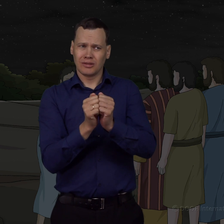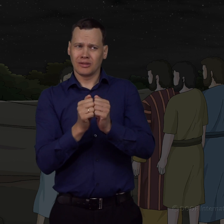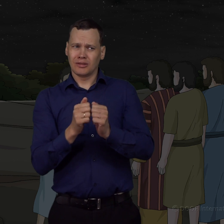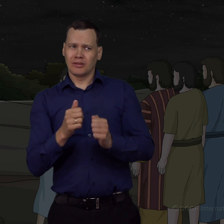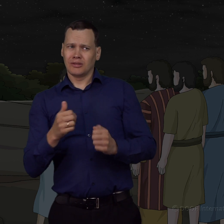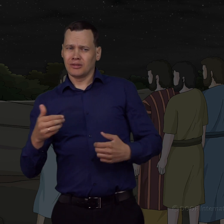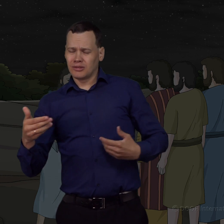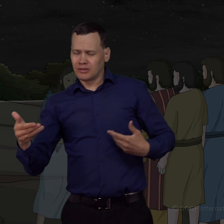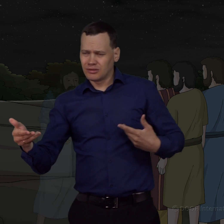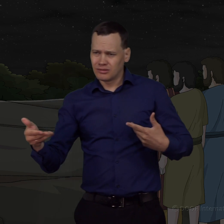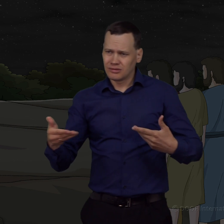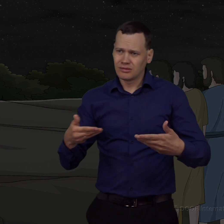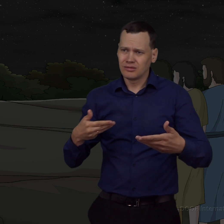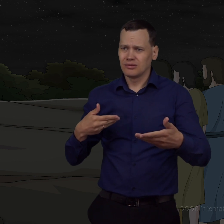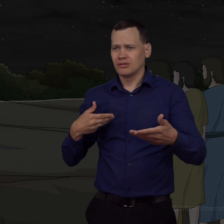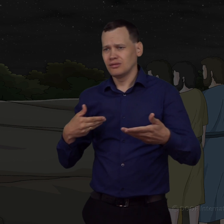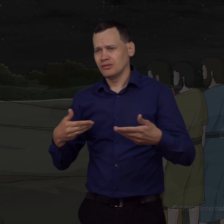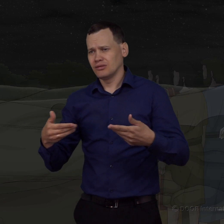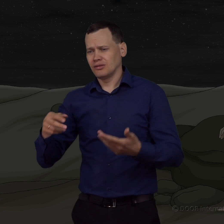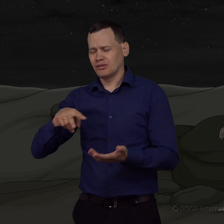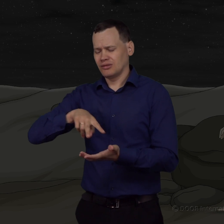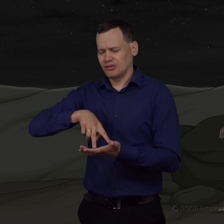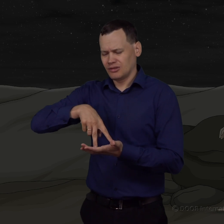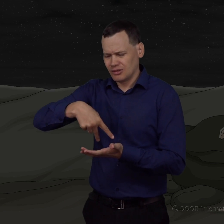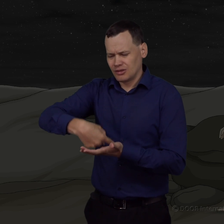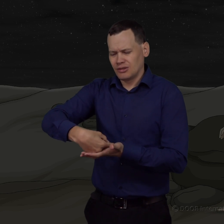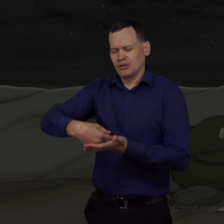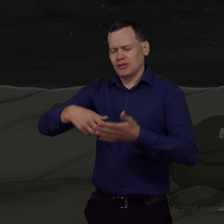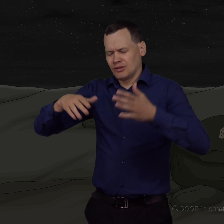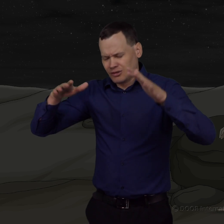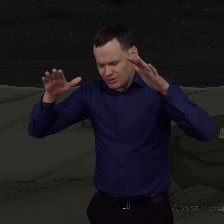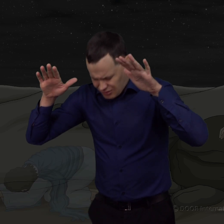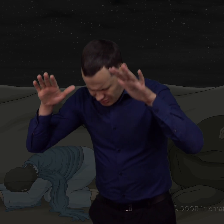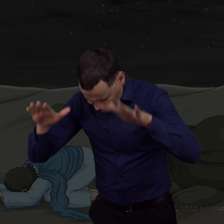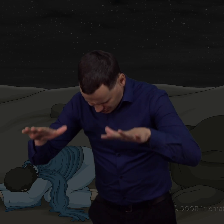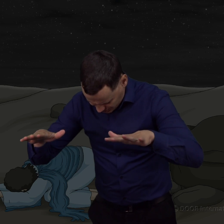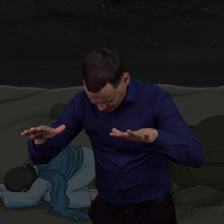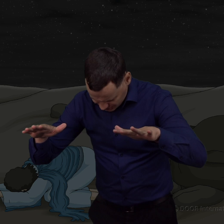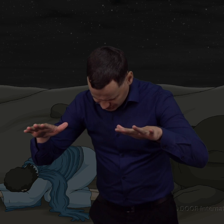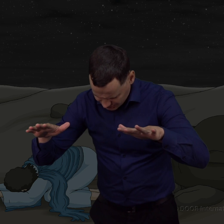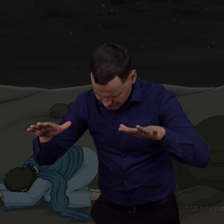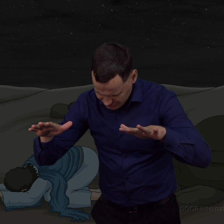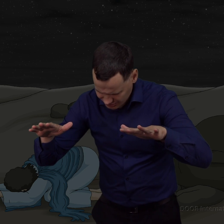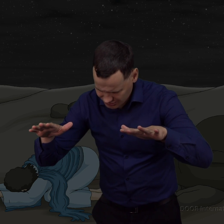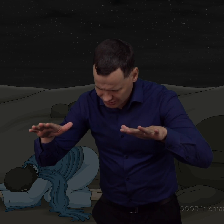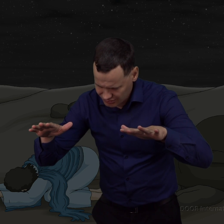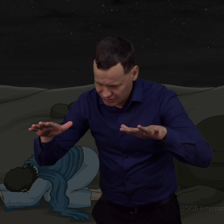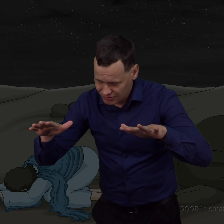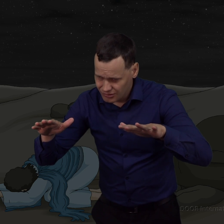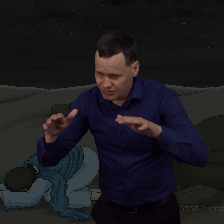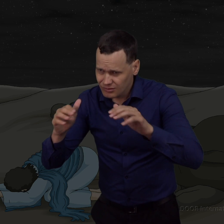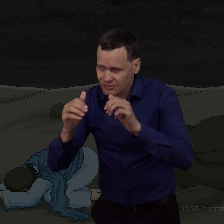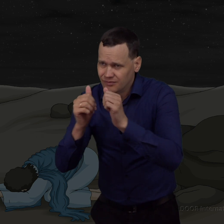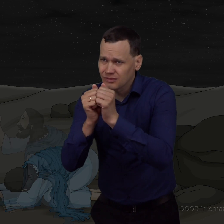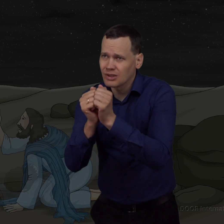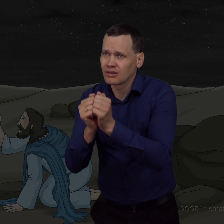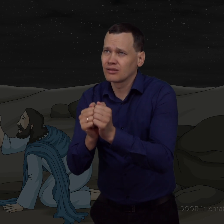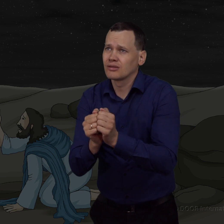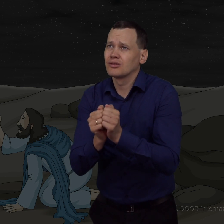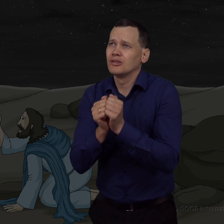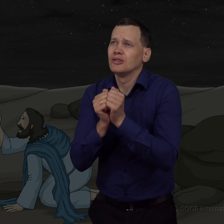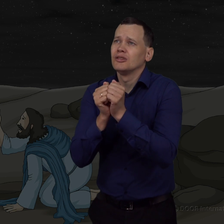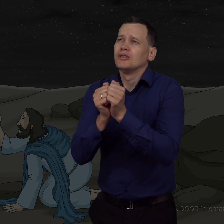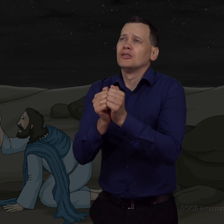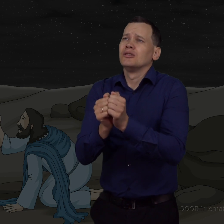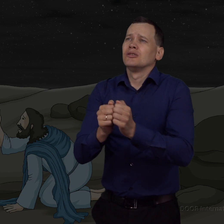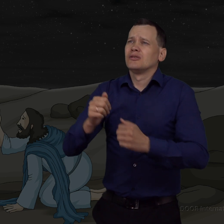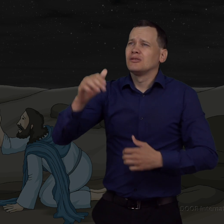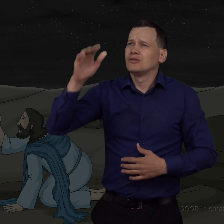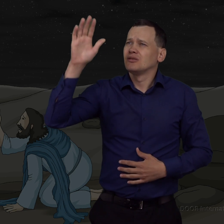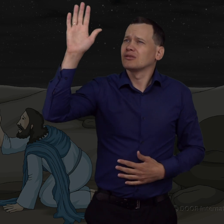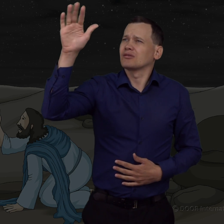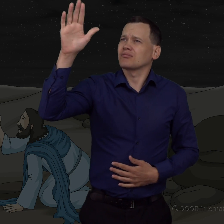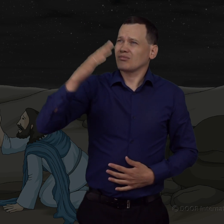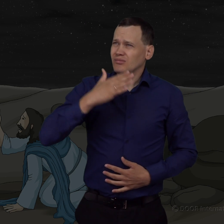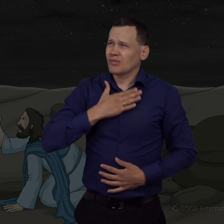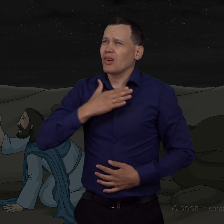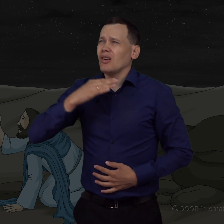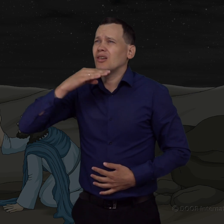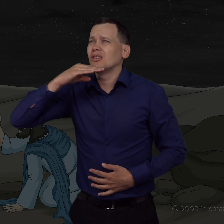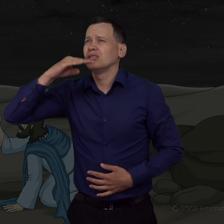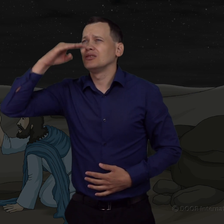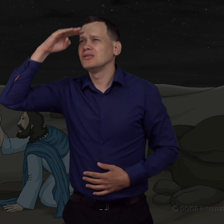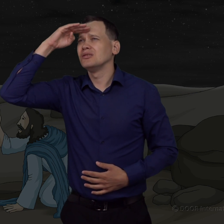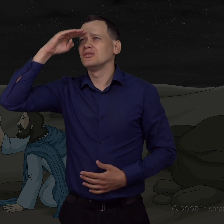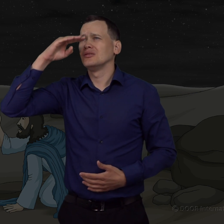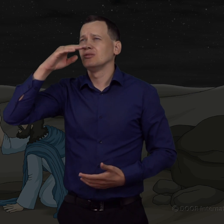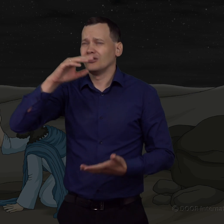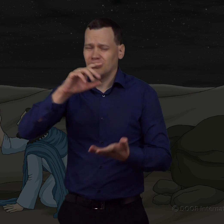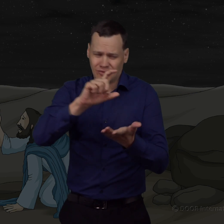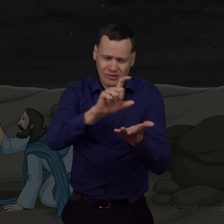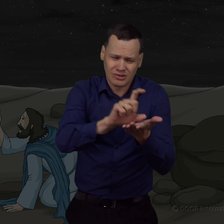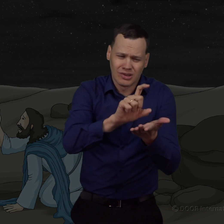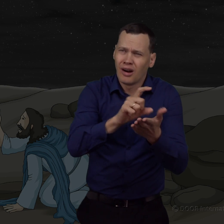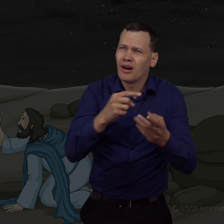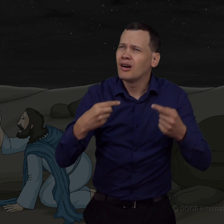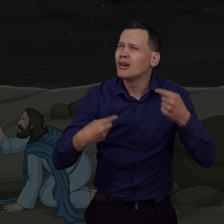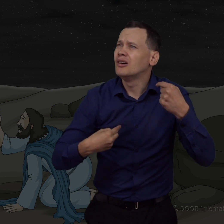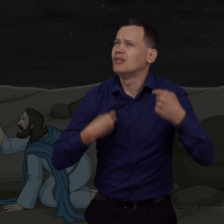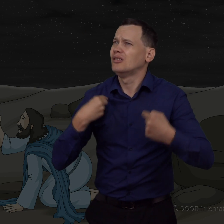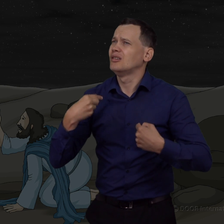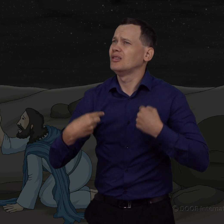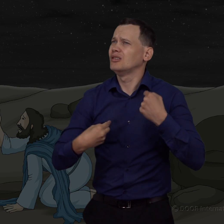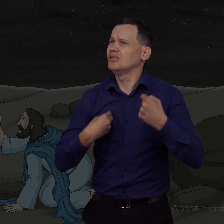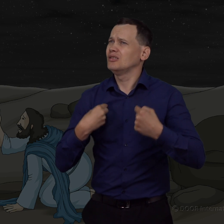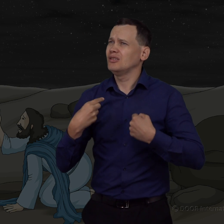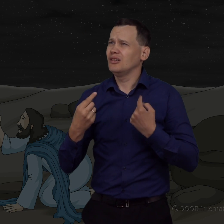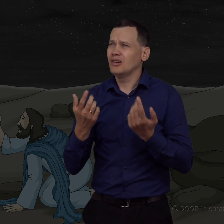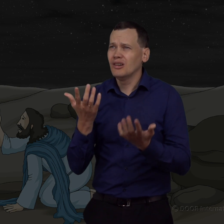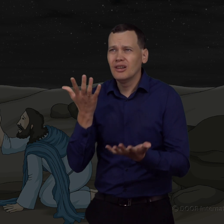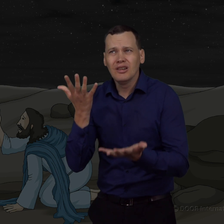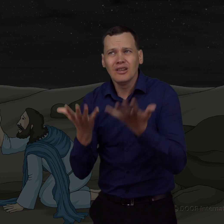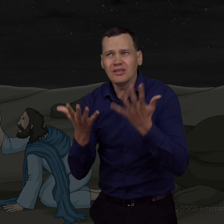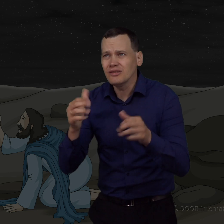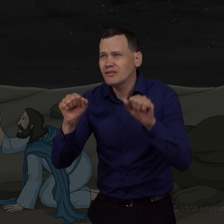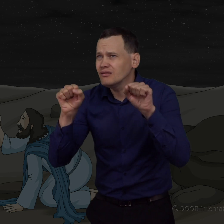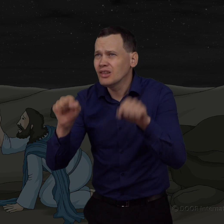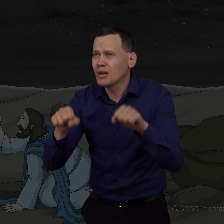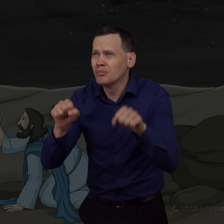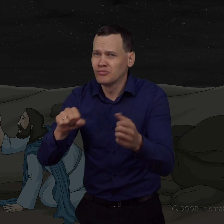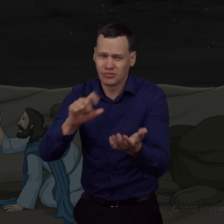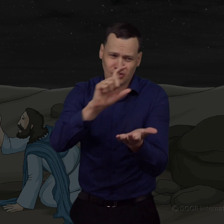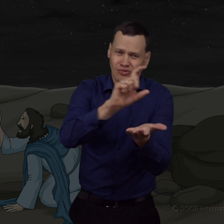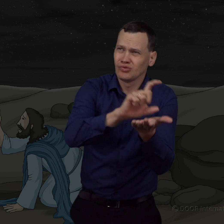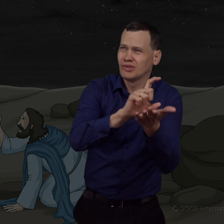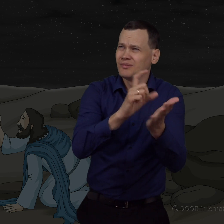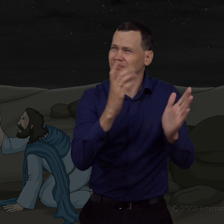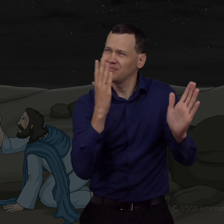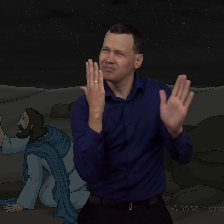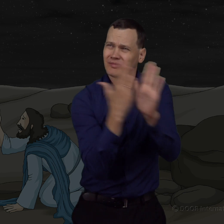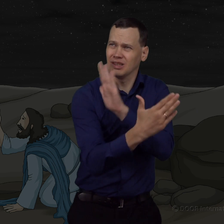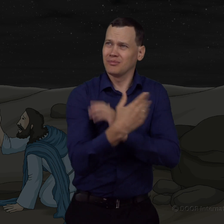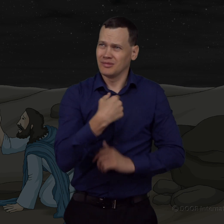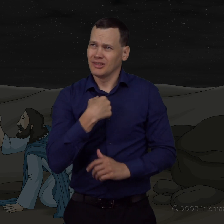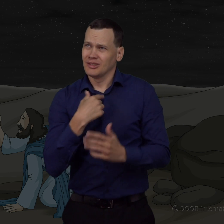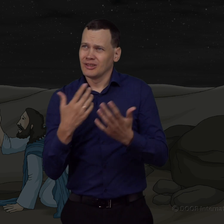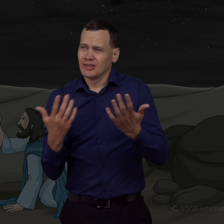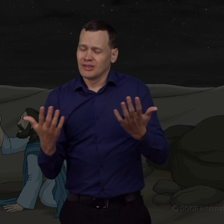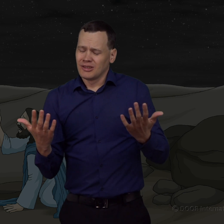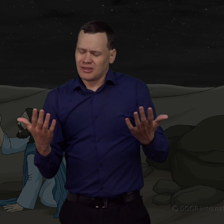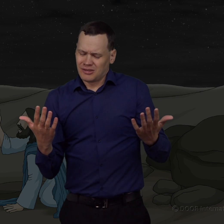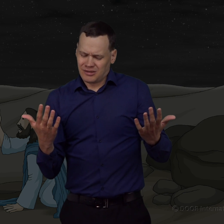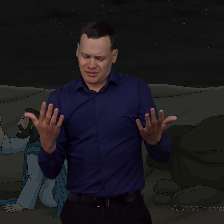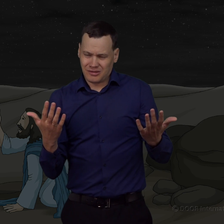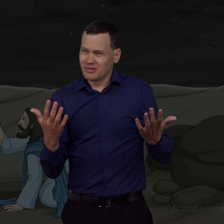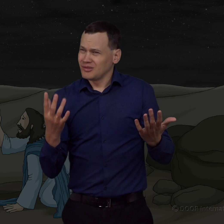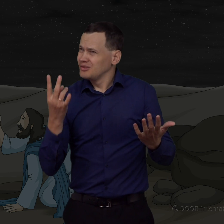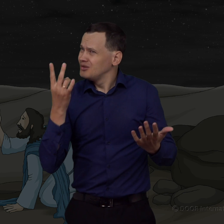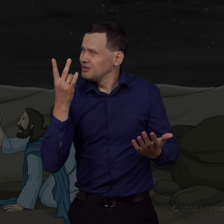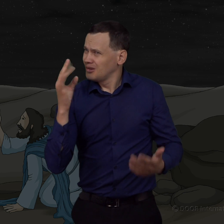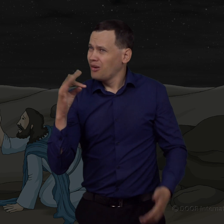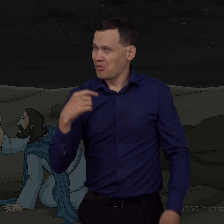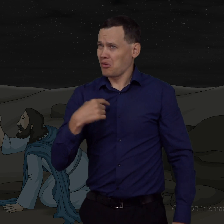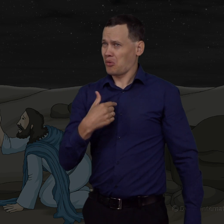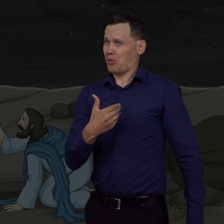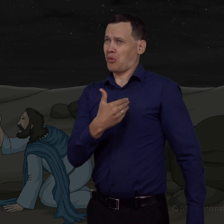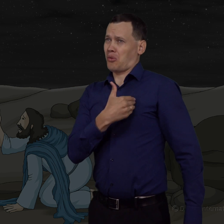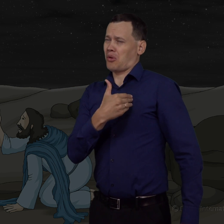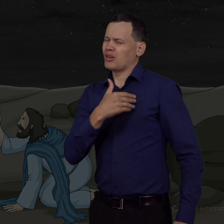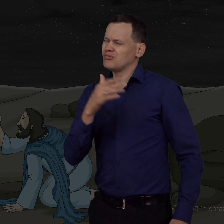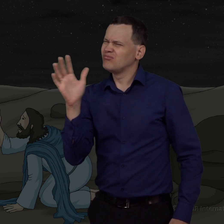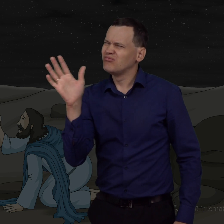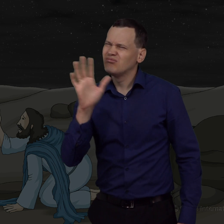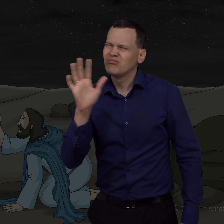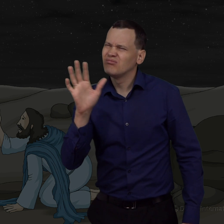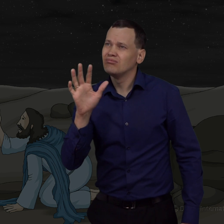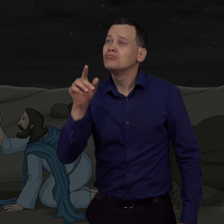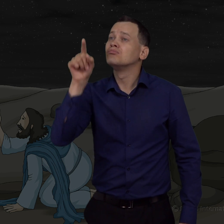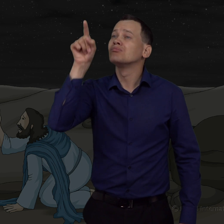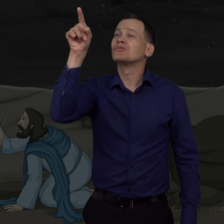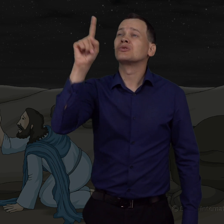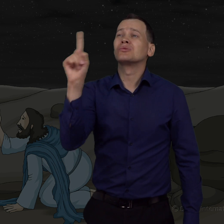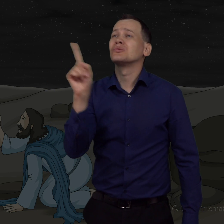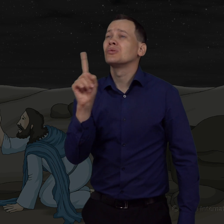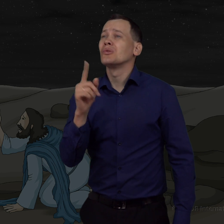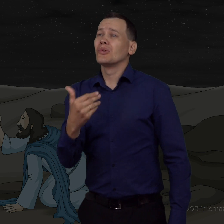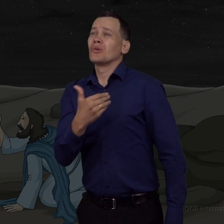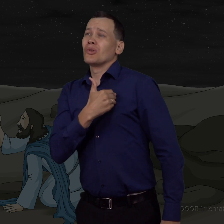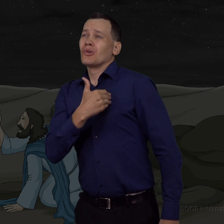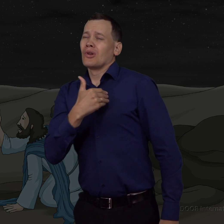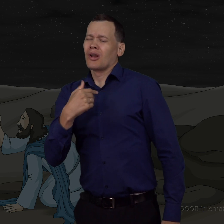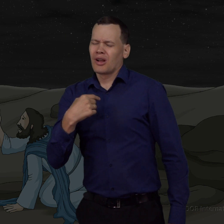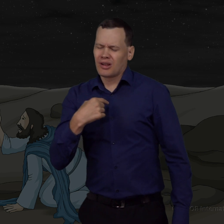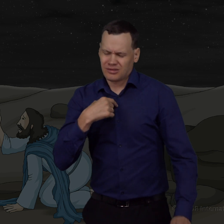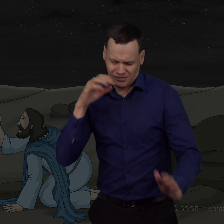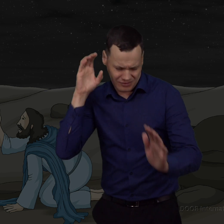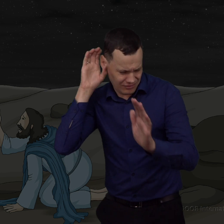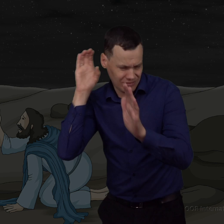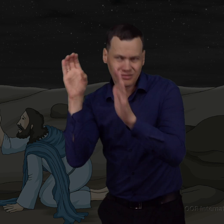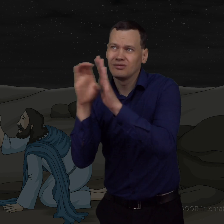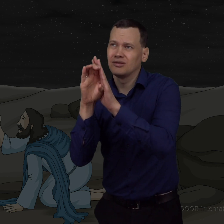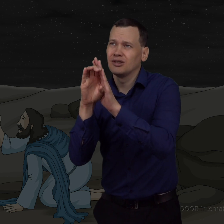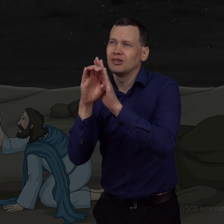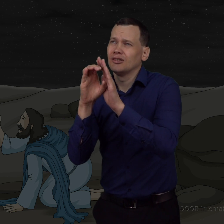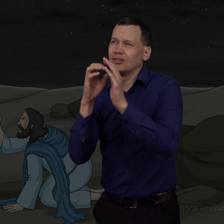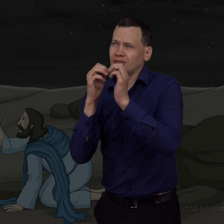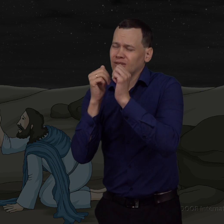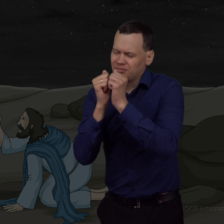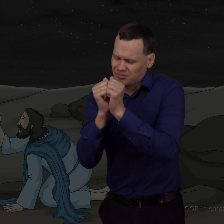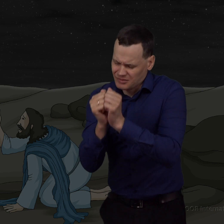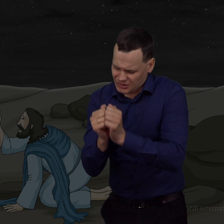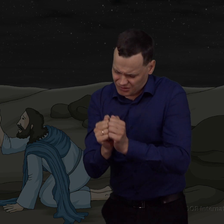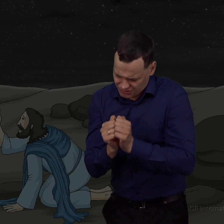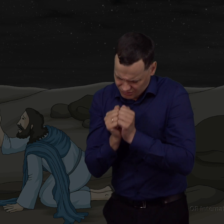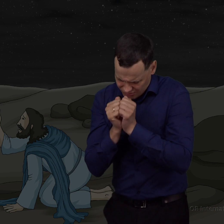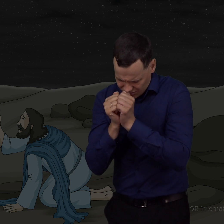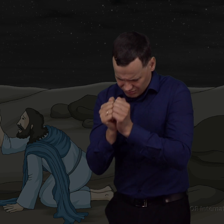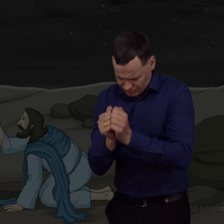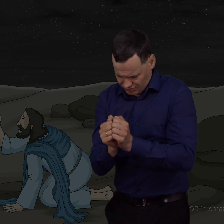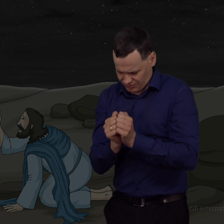Going a little farther, He fell facedown and prayed, “My Father, if it is possible, let this cup pass from Me.